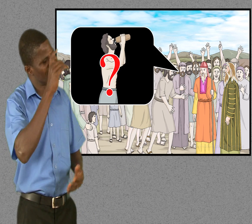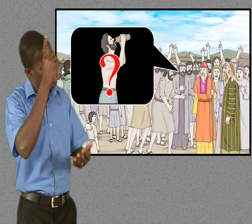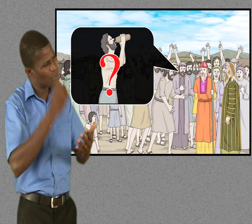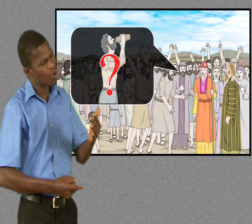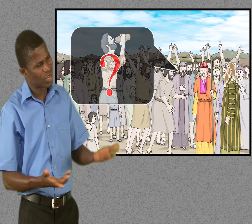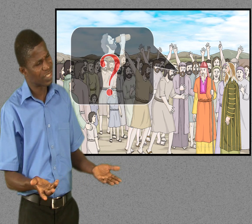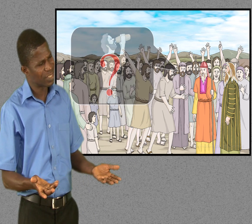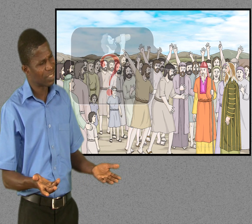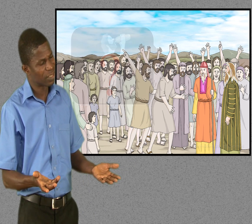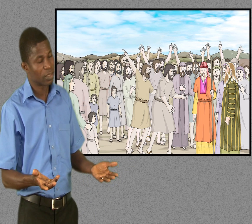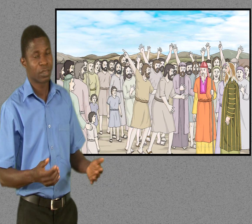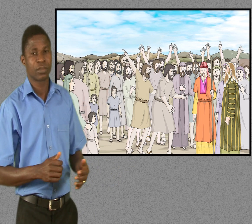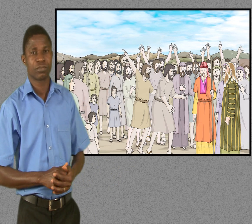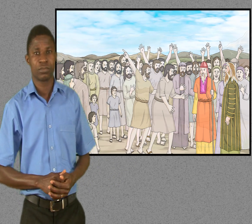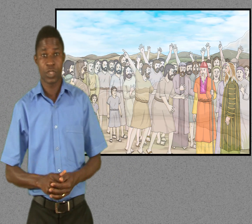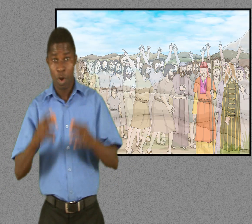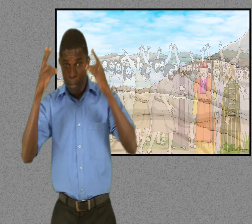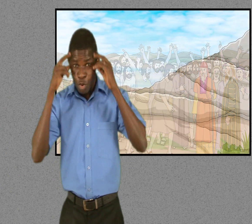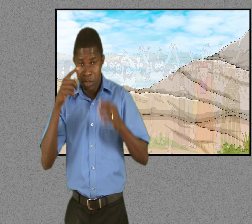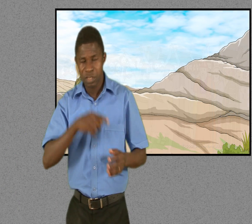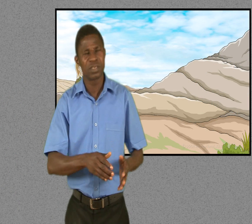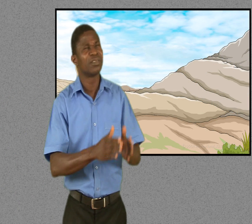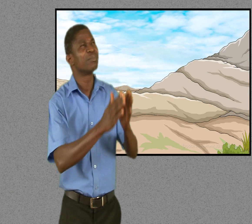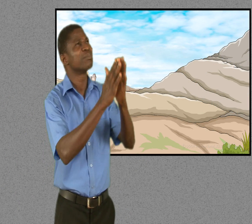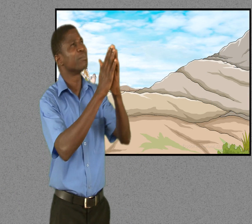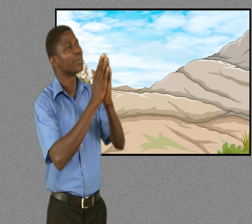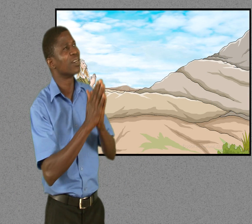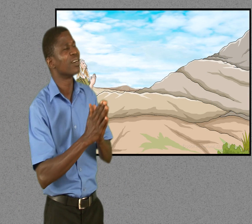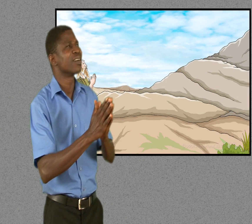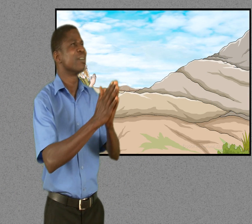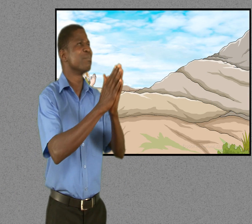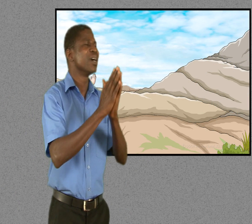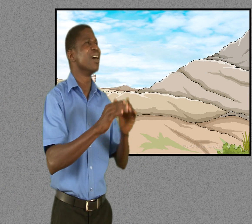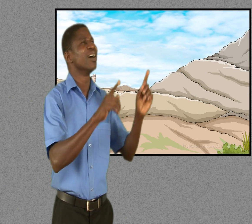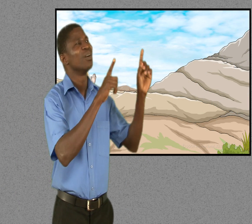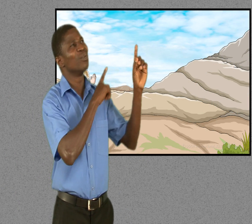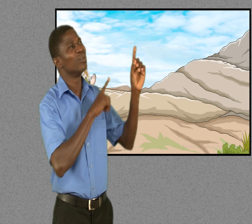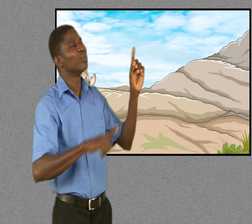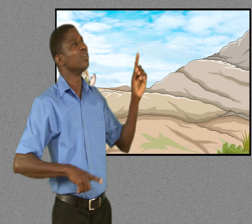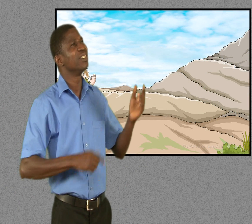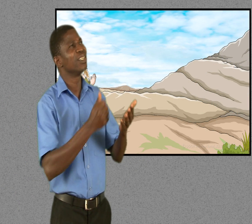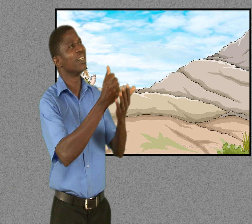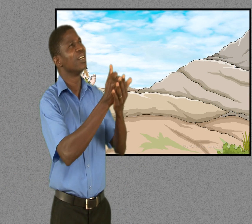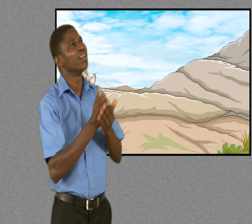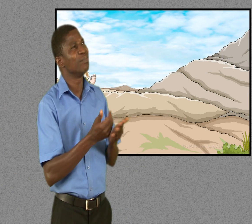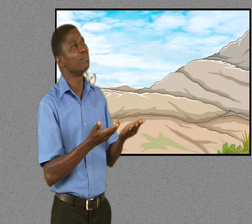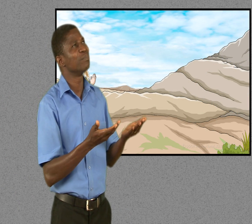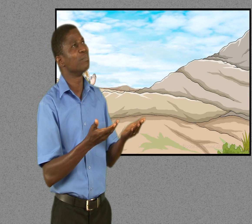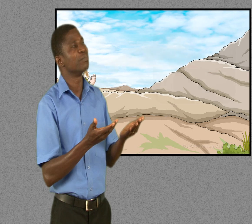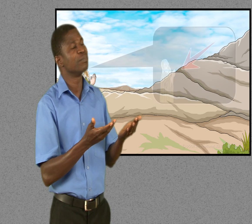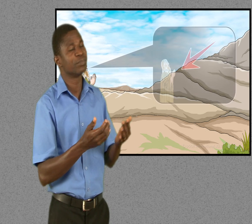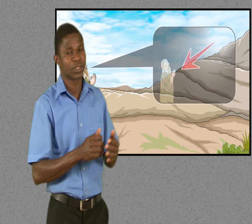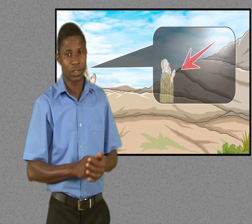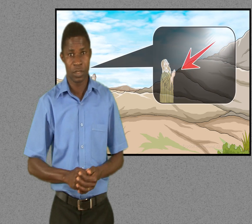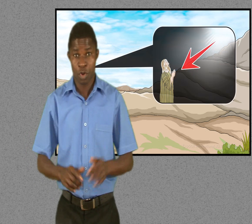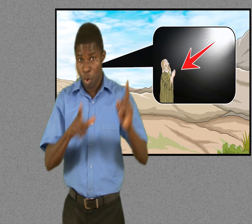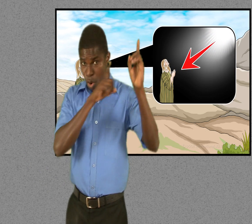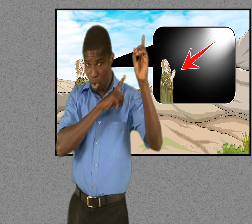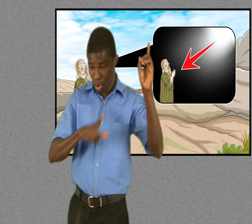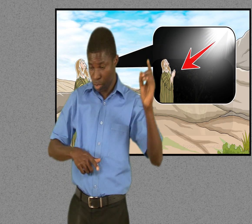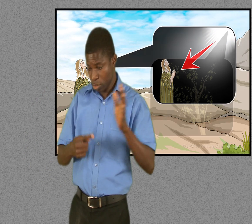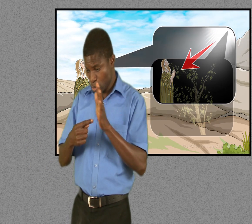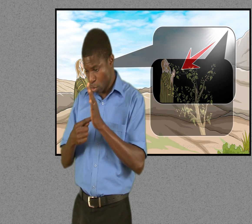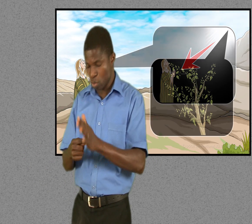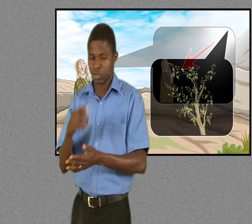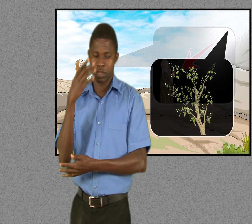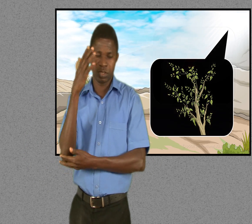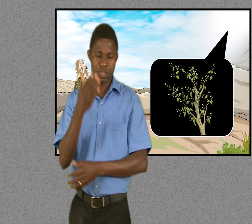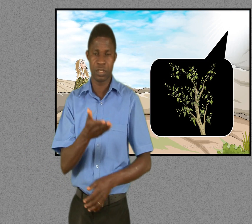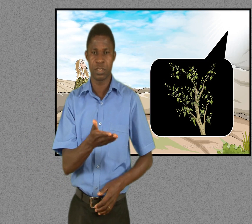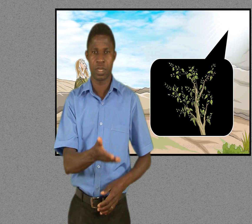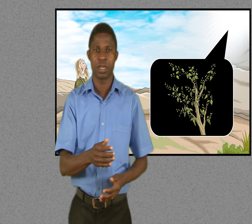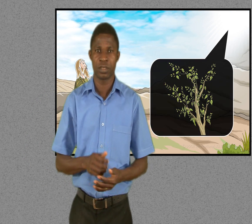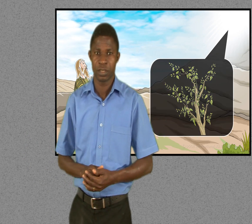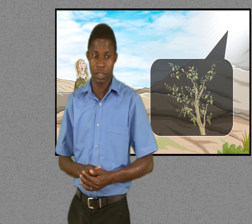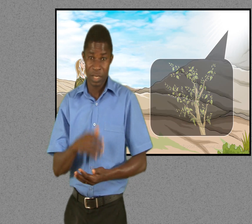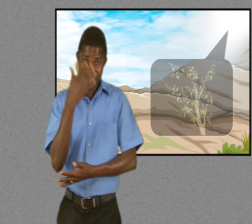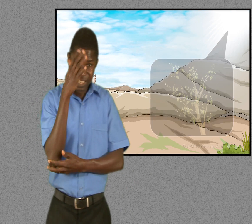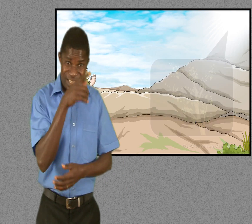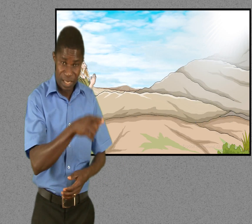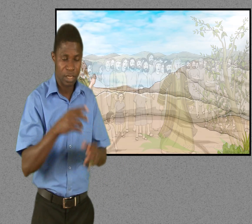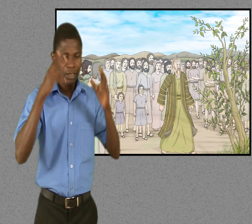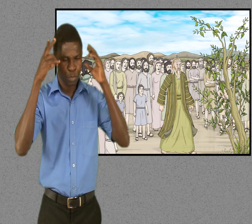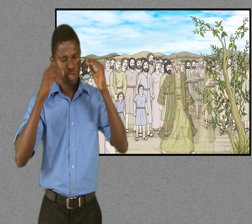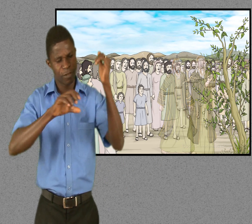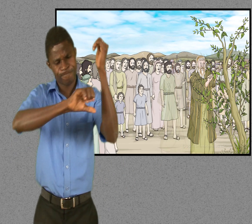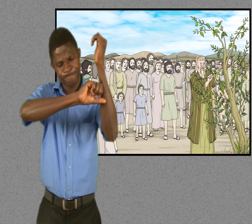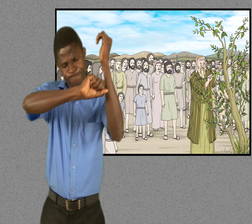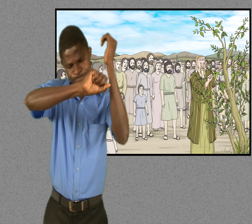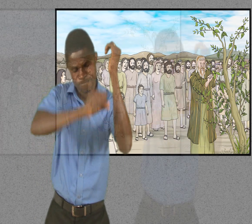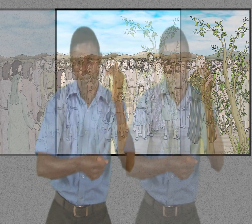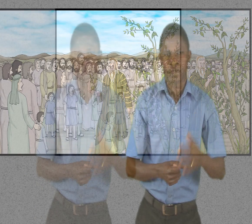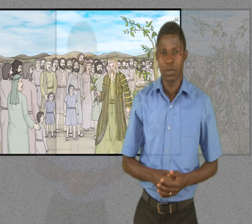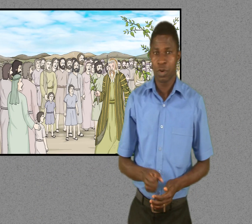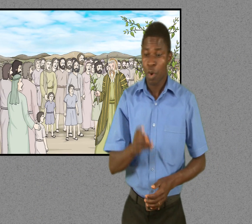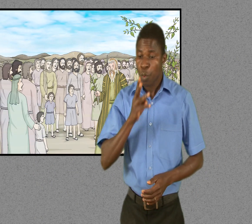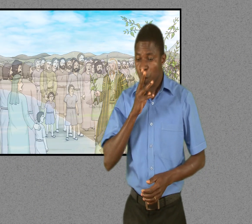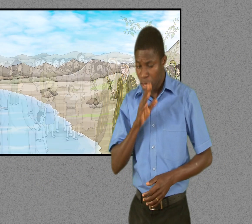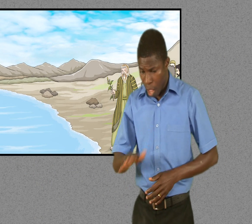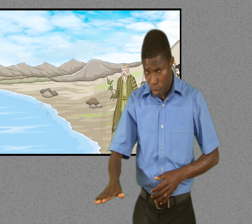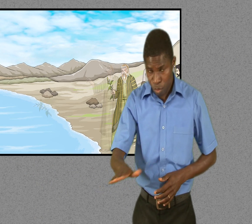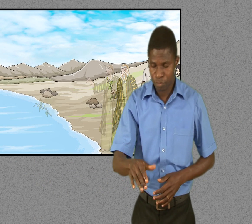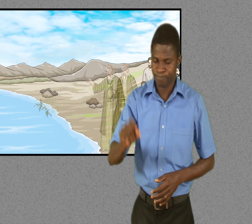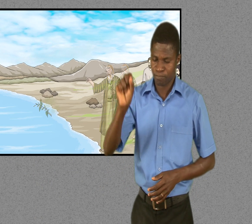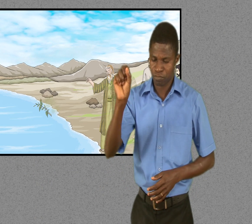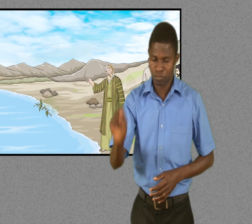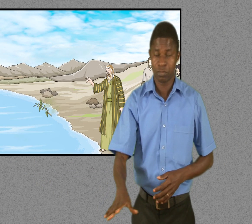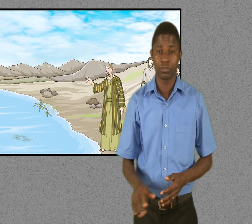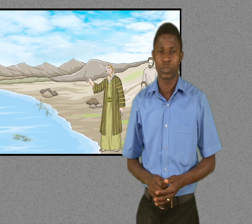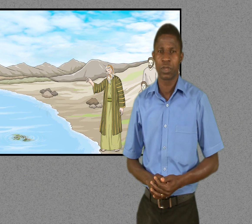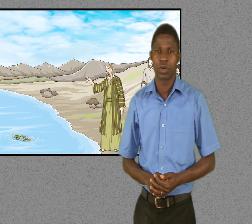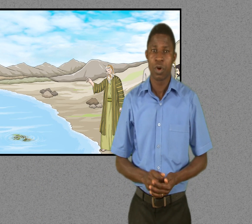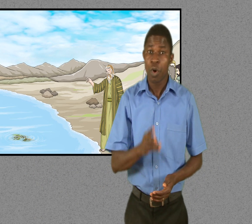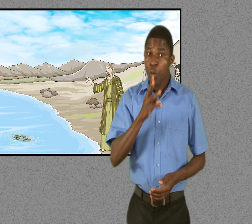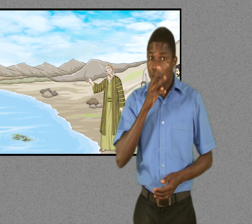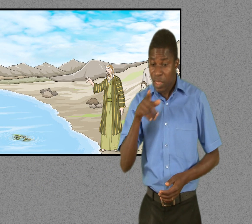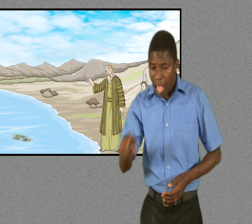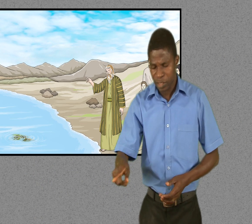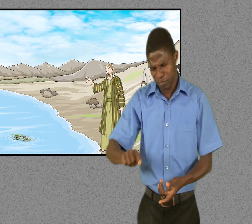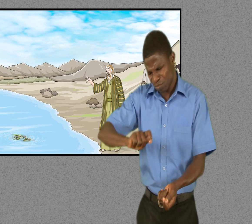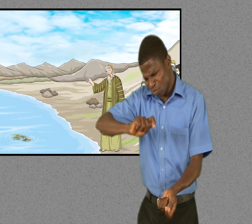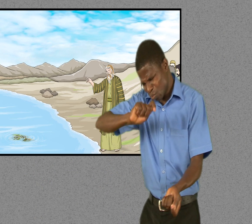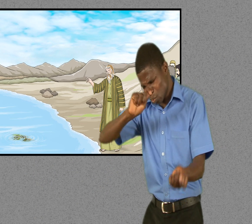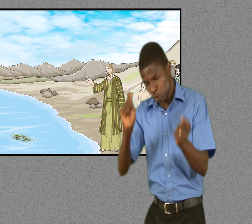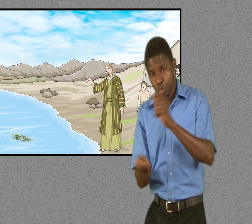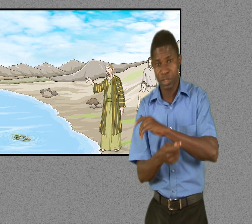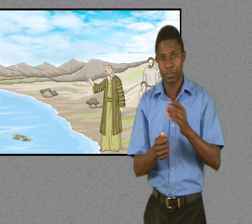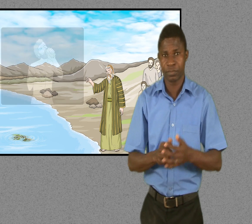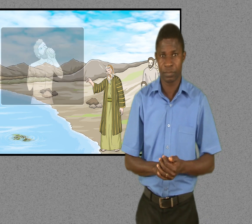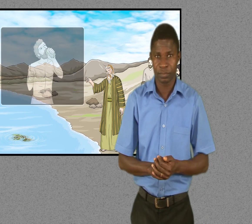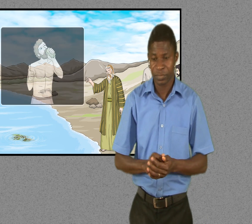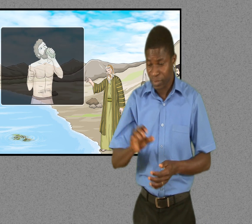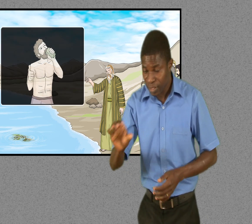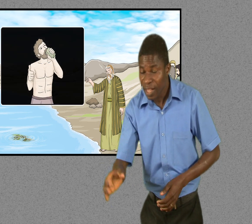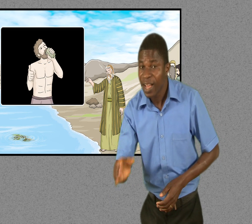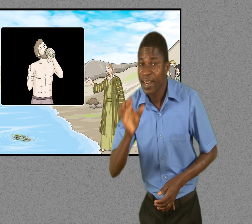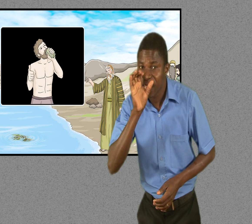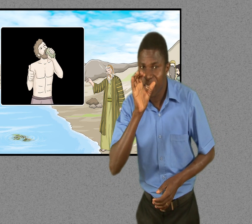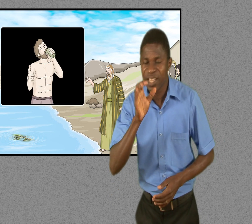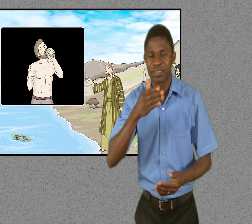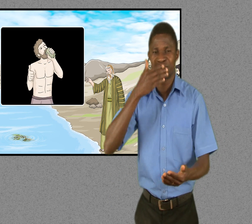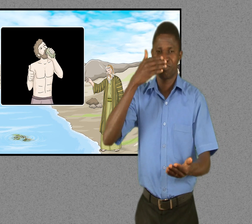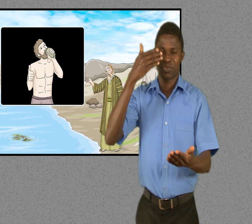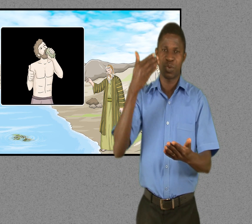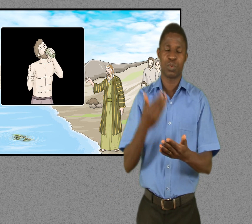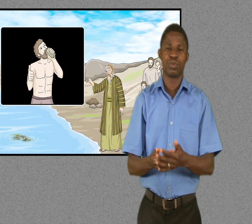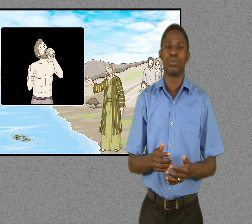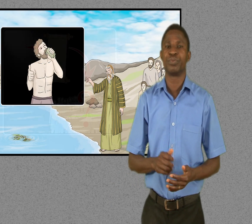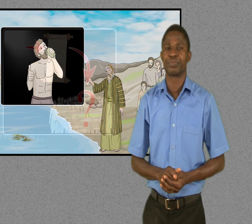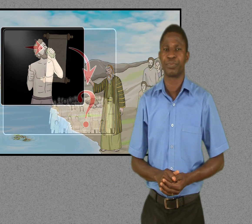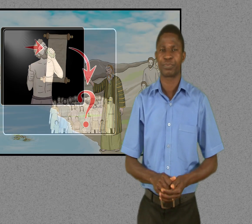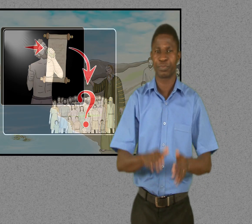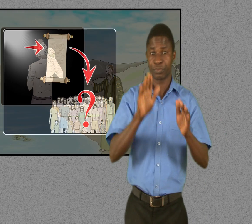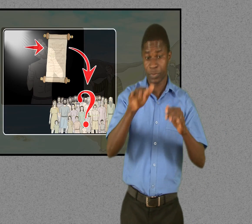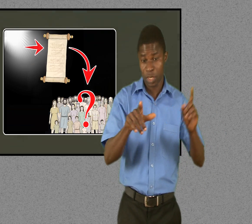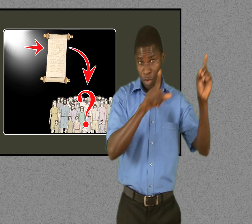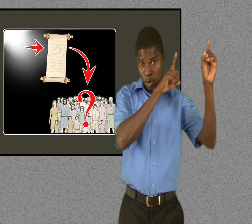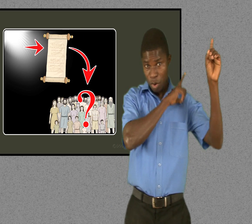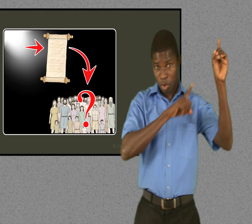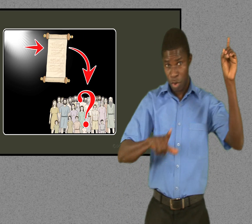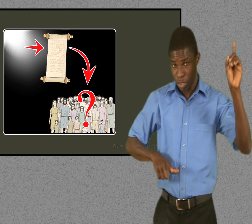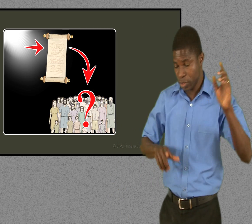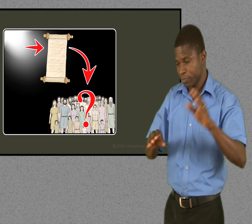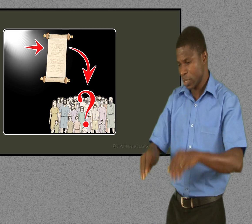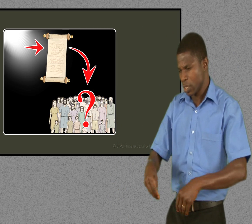And Moses cried out to the LORD, and the LORD showed him a log. And when he cast it into the waters, they were sweetened.